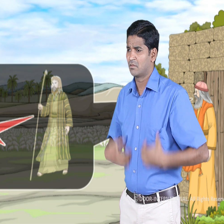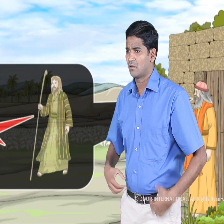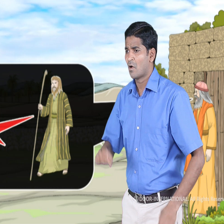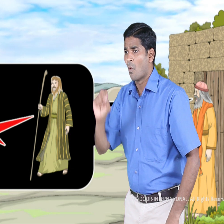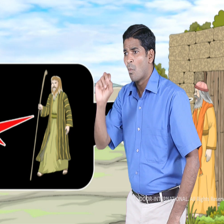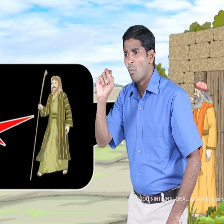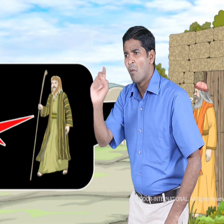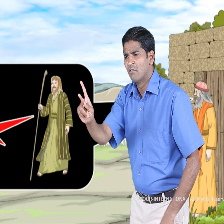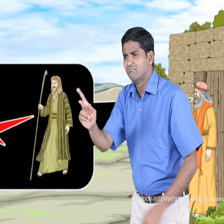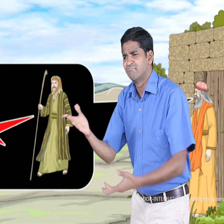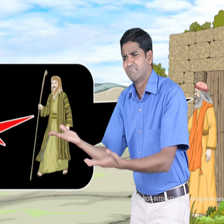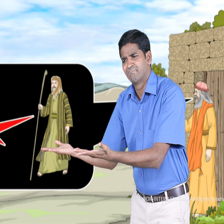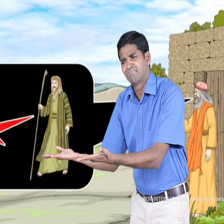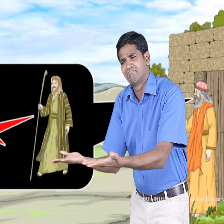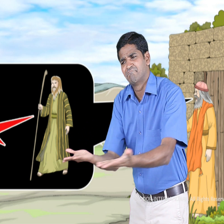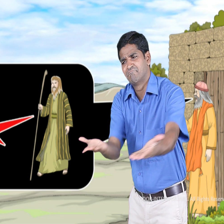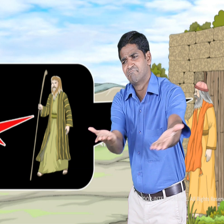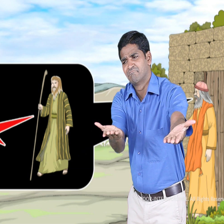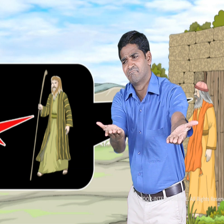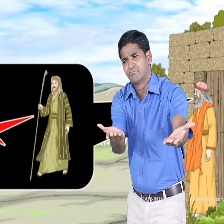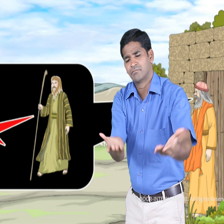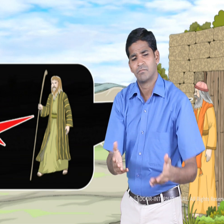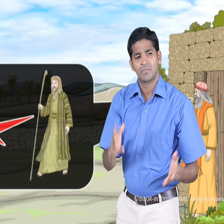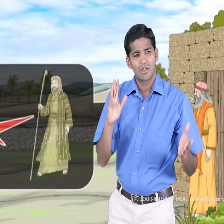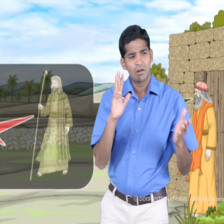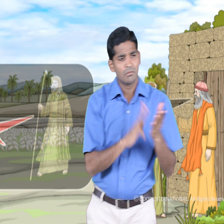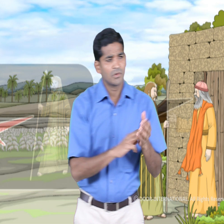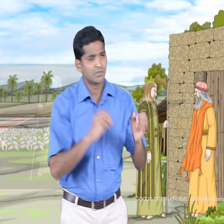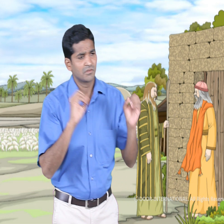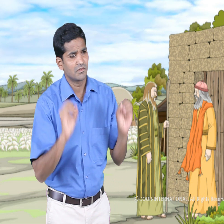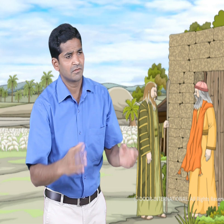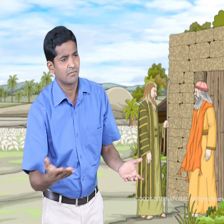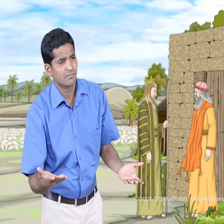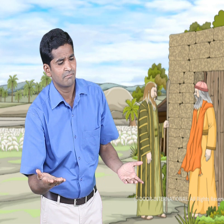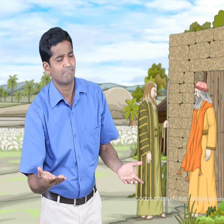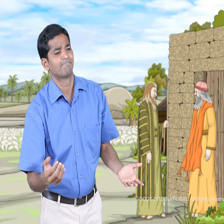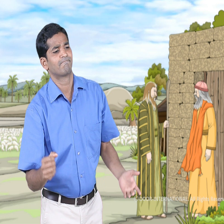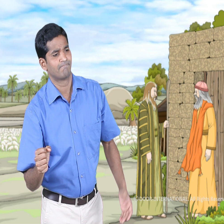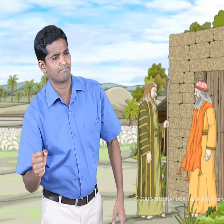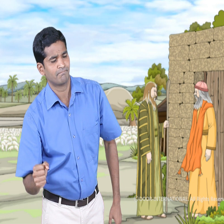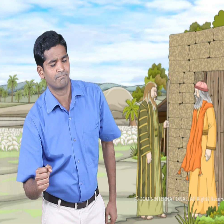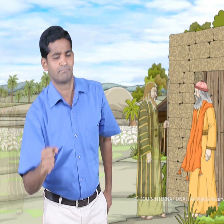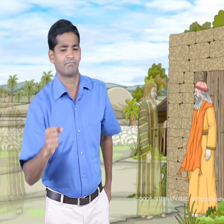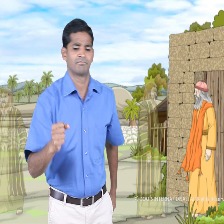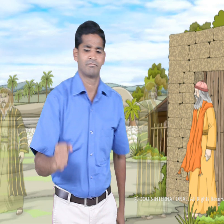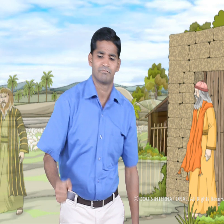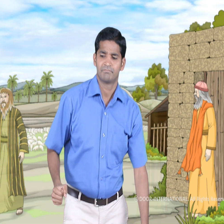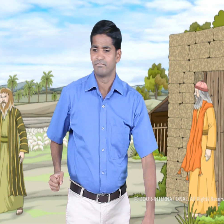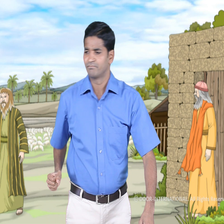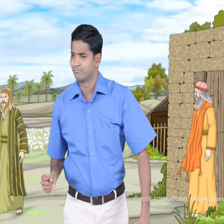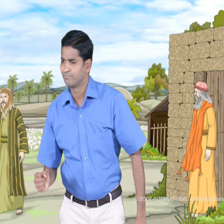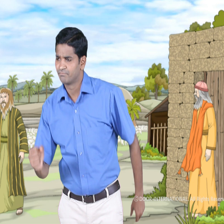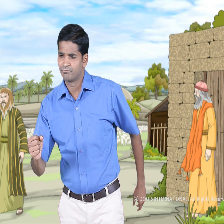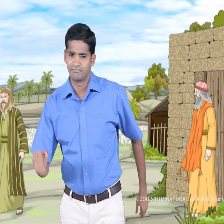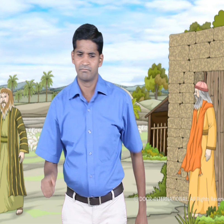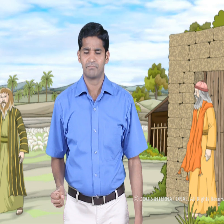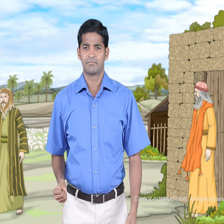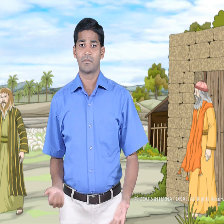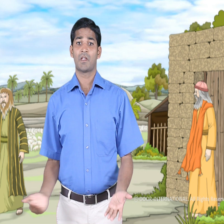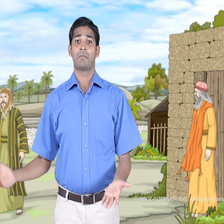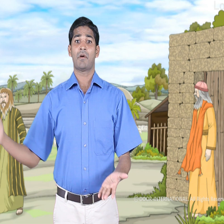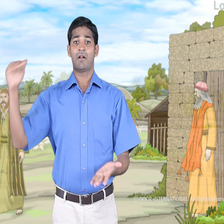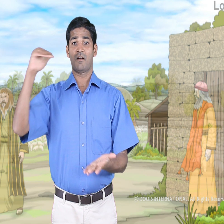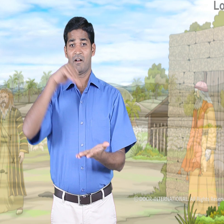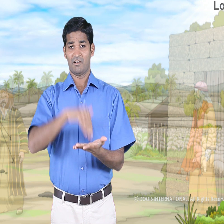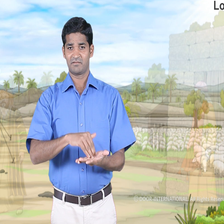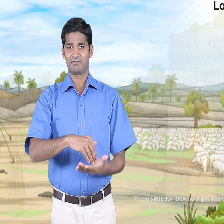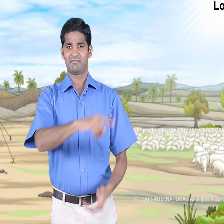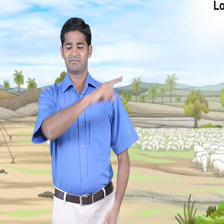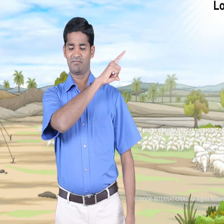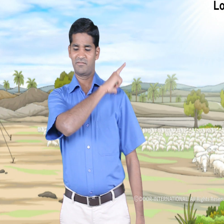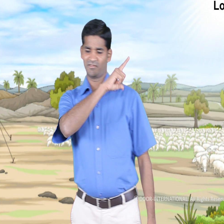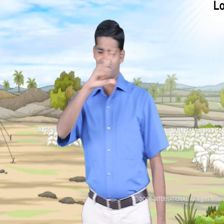“Go in peace,” Jethro replied.